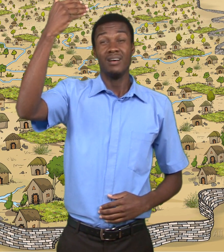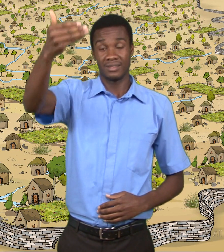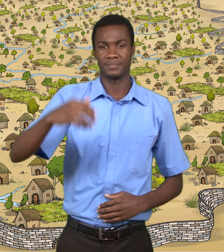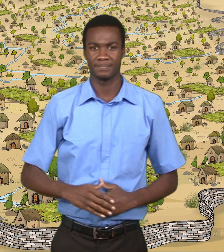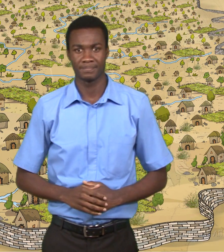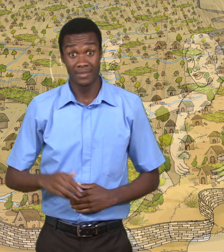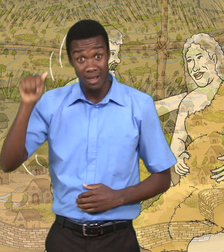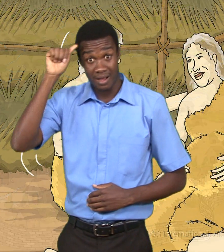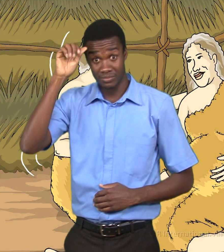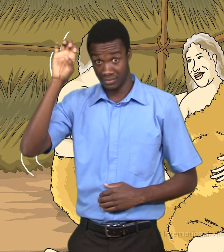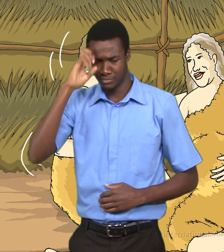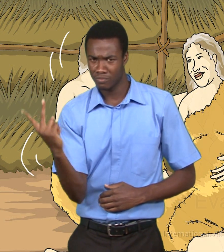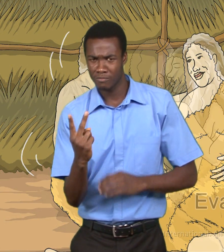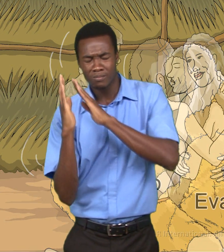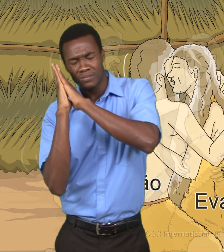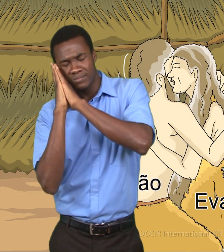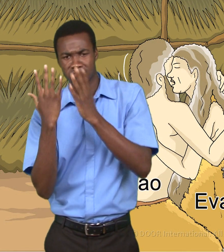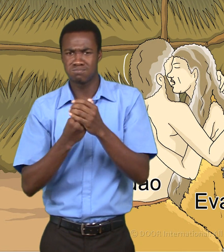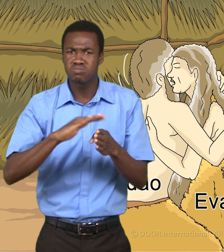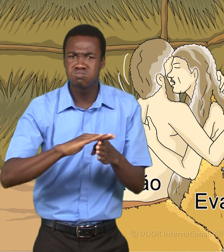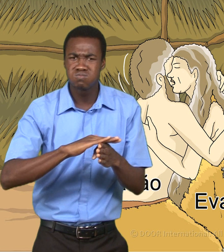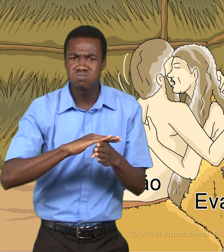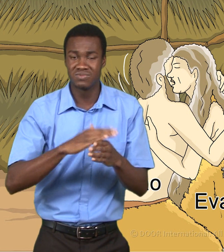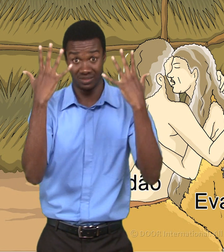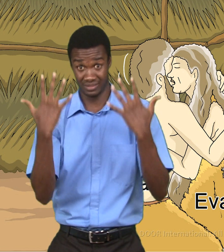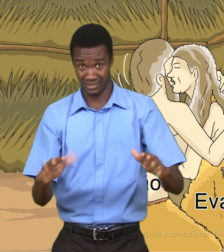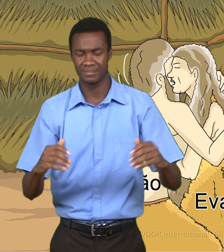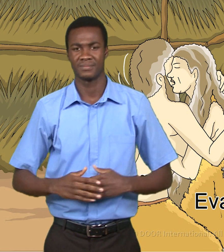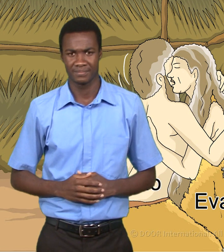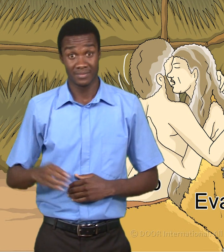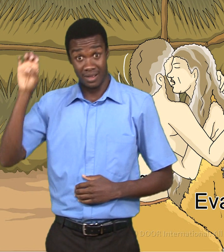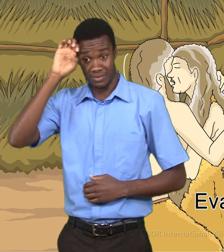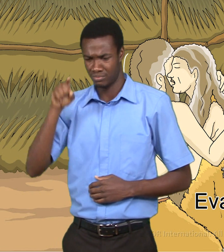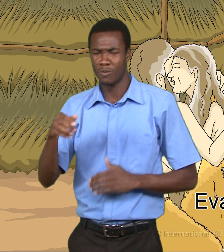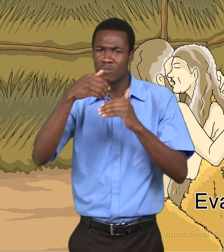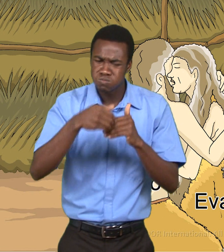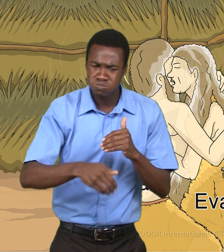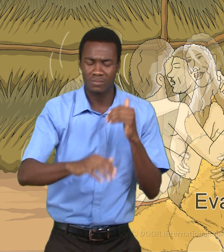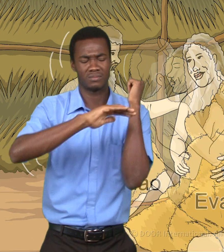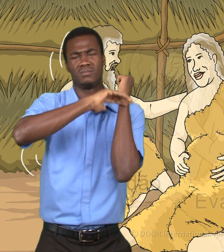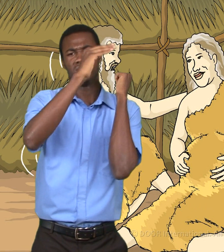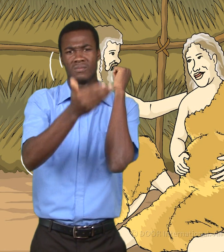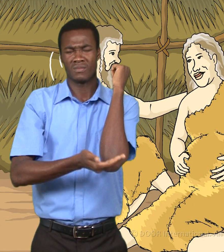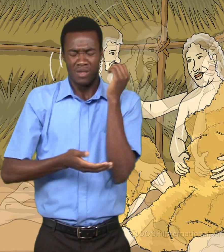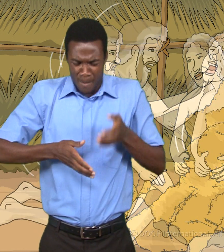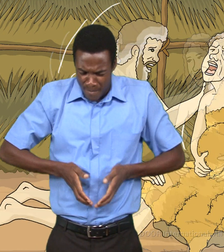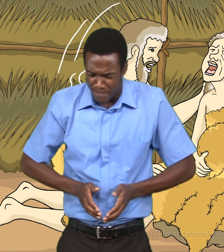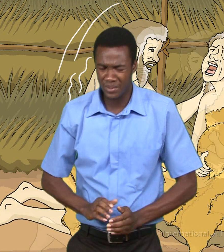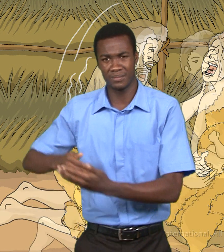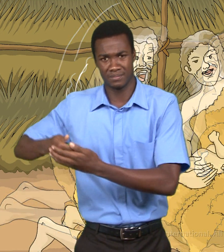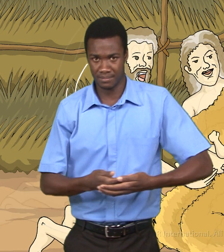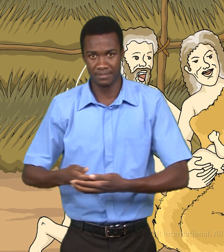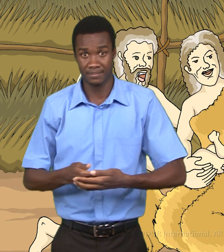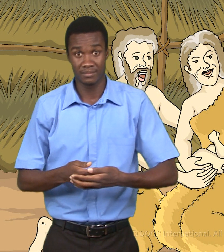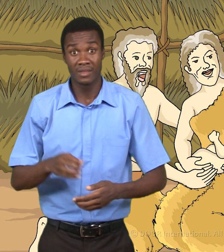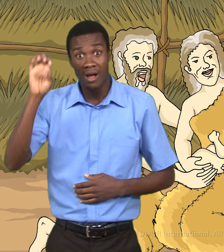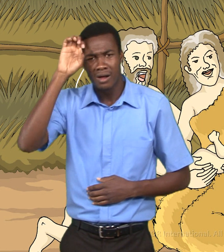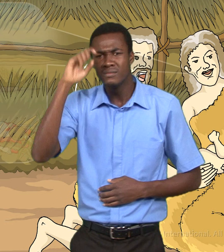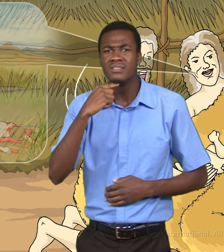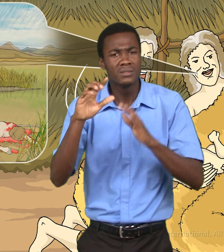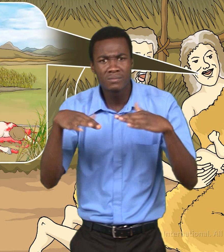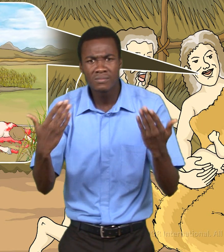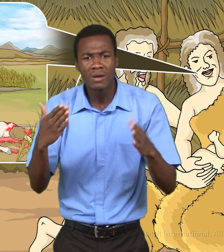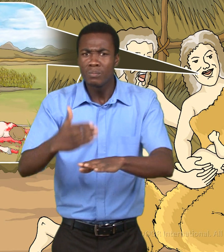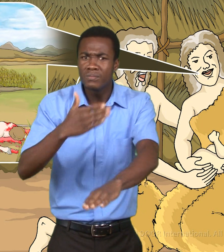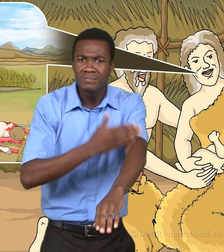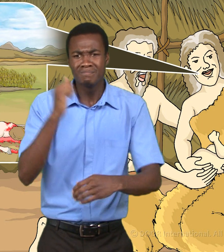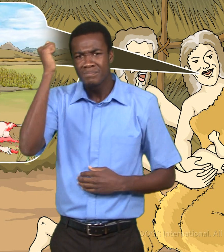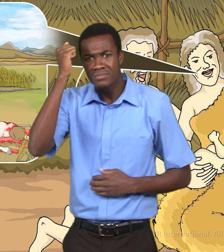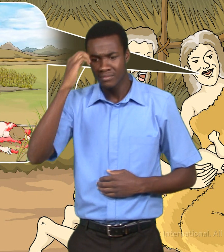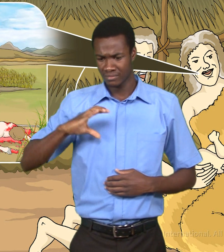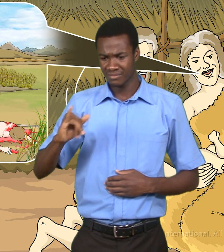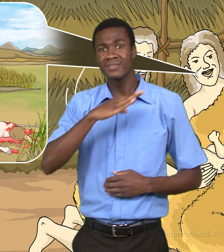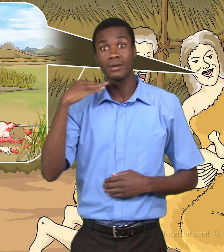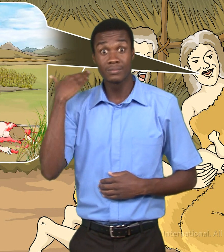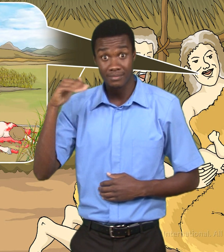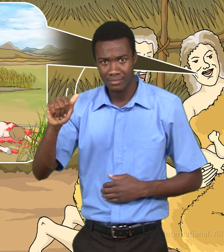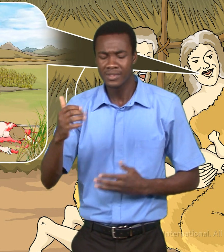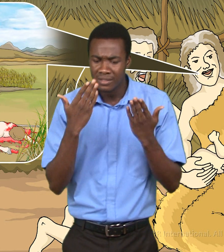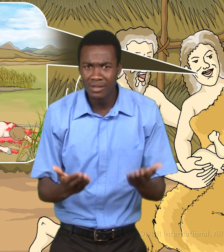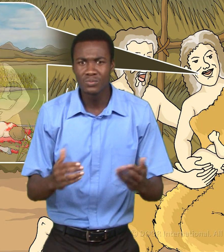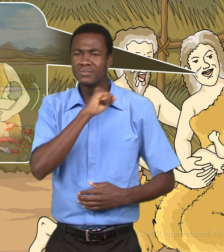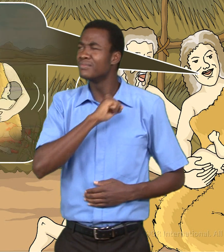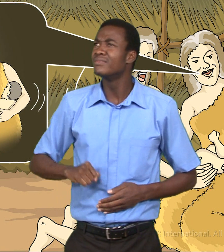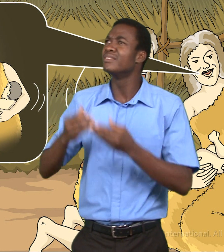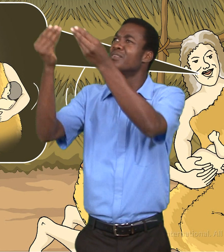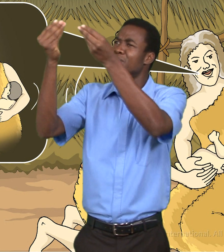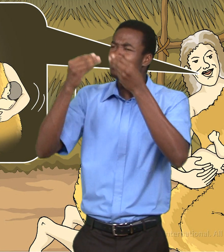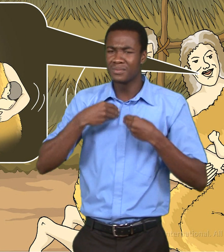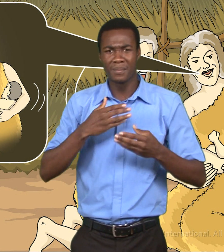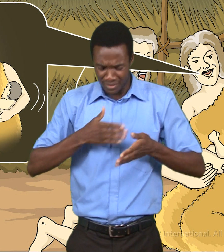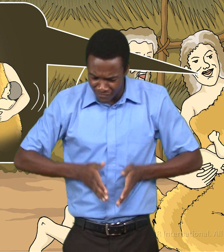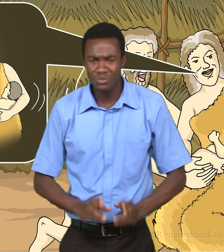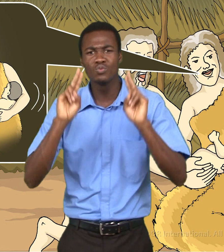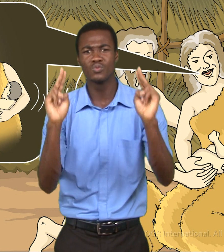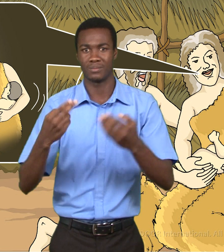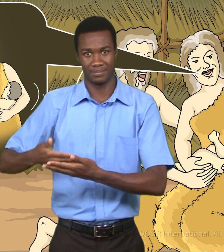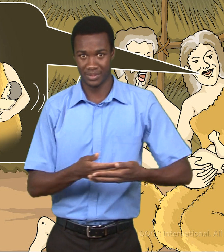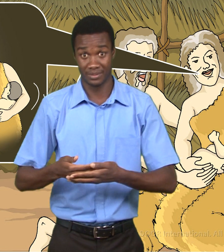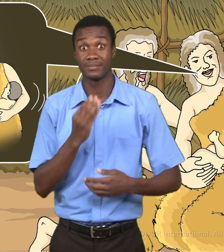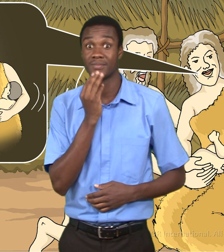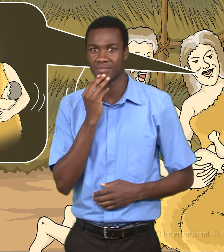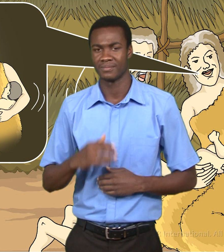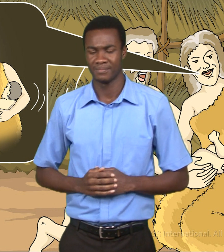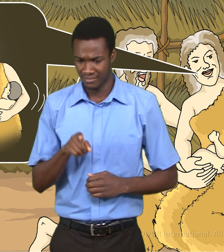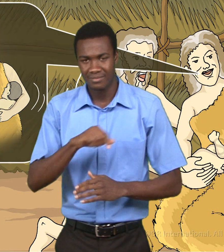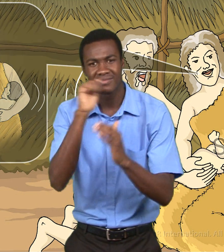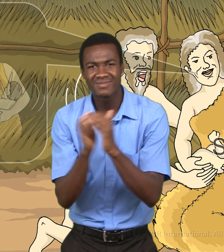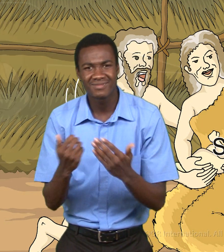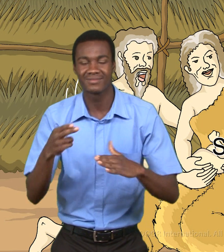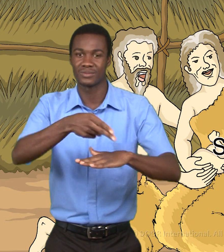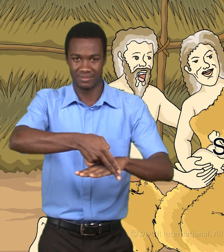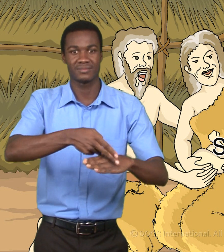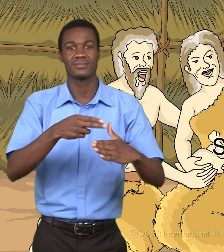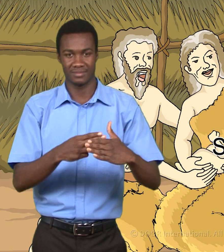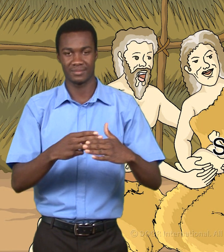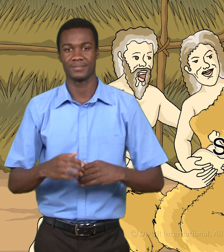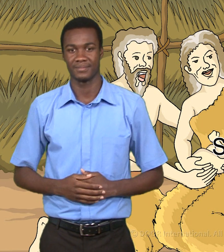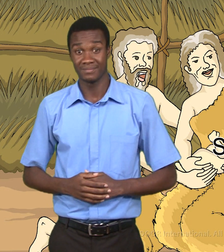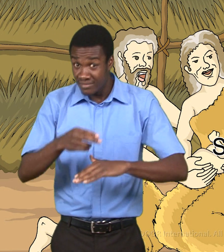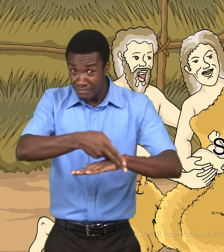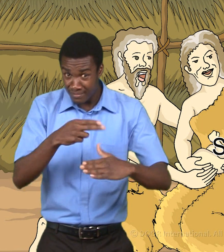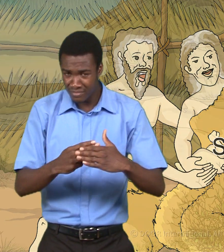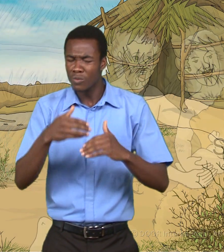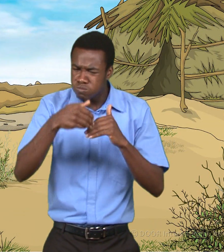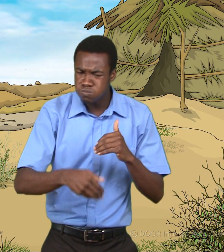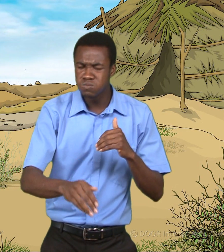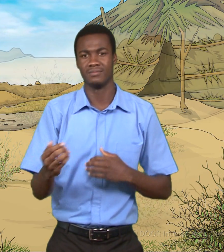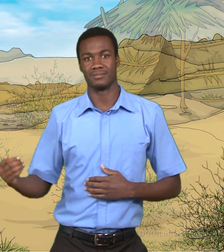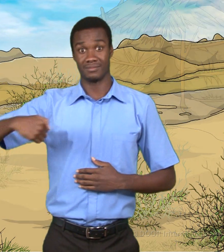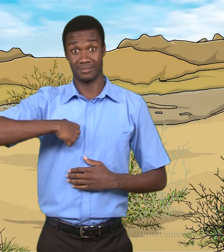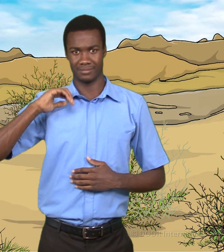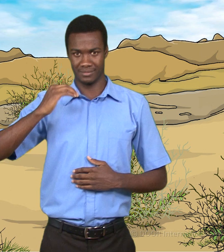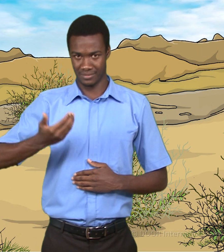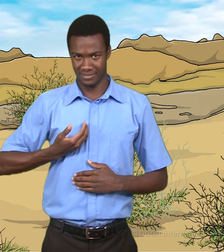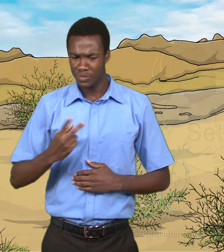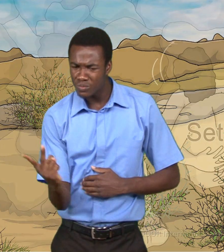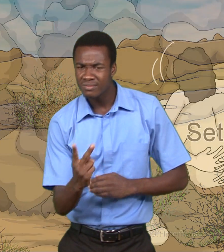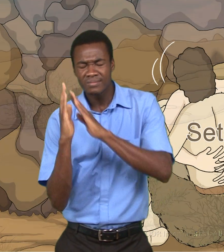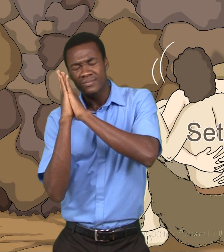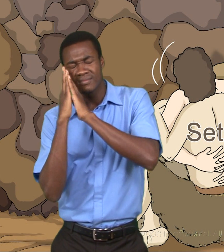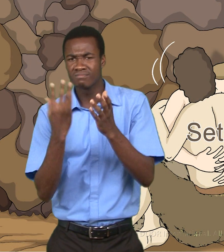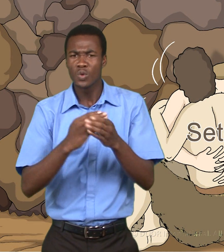And Adam again had relations with his wife, and she gave birth to a son and named him Seth, saying, “God has granted me another seed in place of Abel, since Cain killed him.”